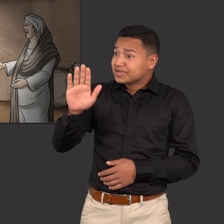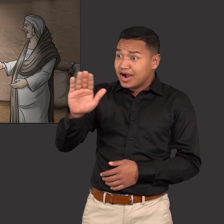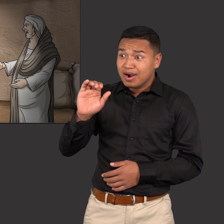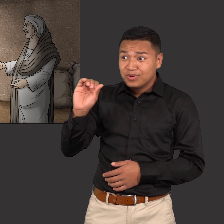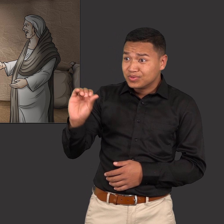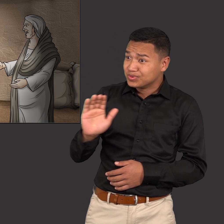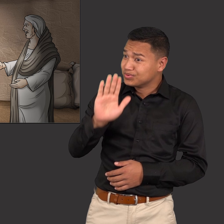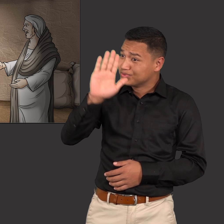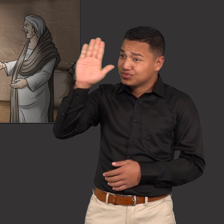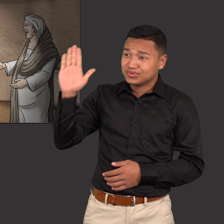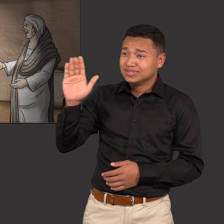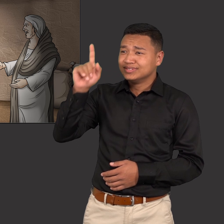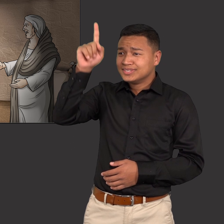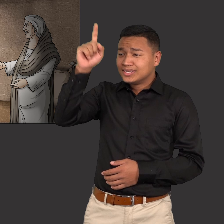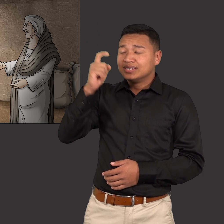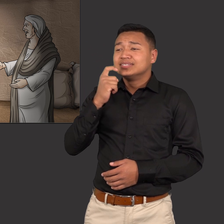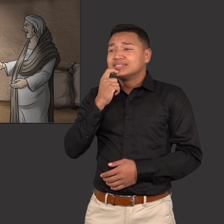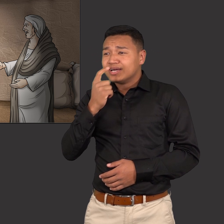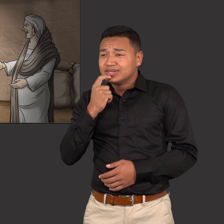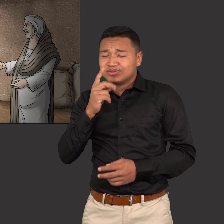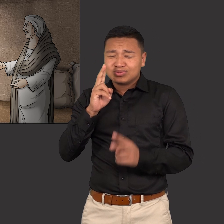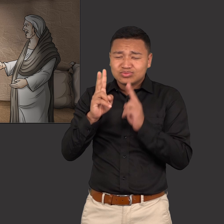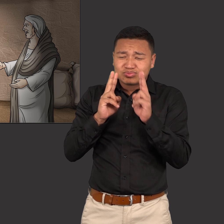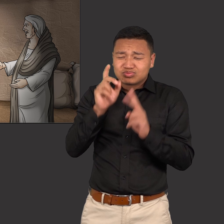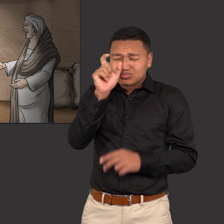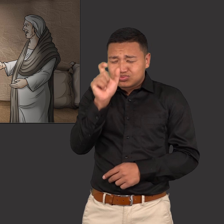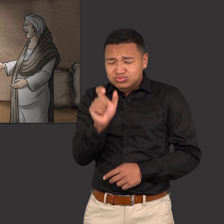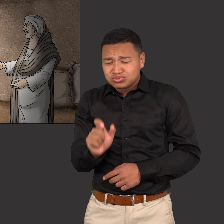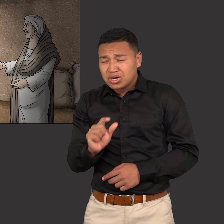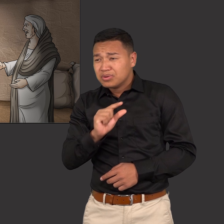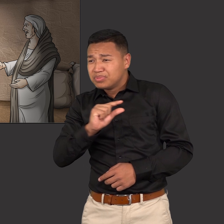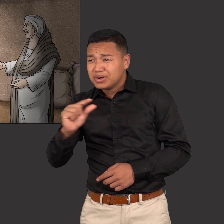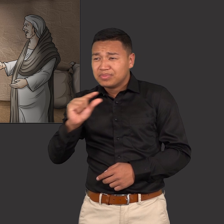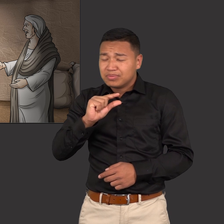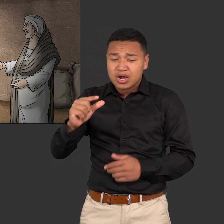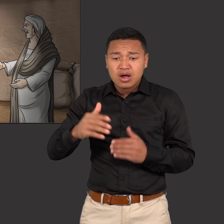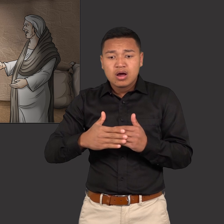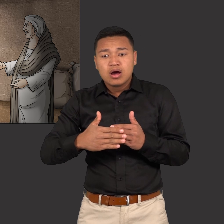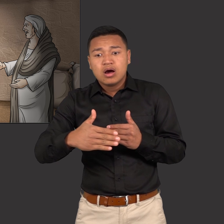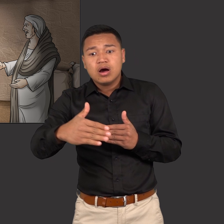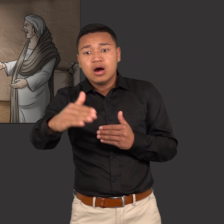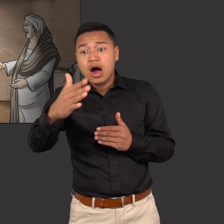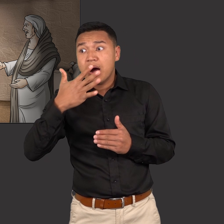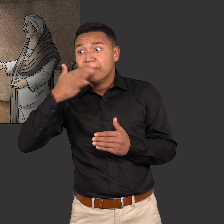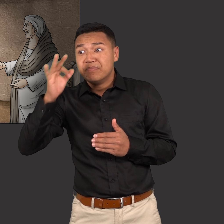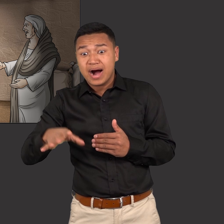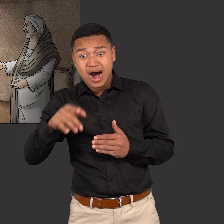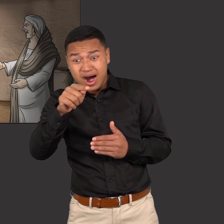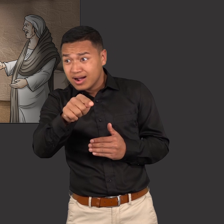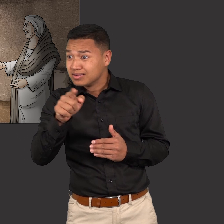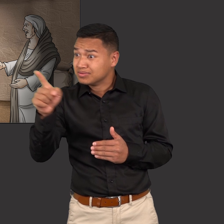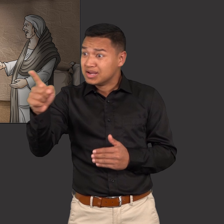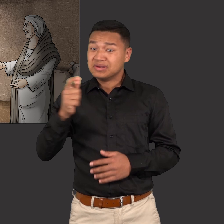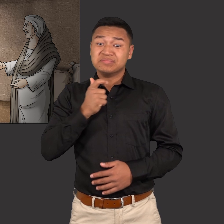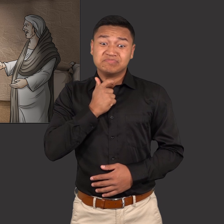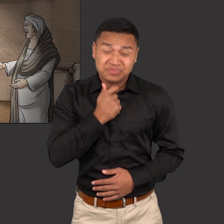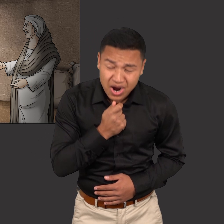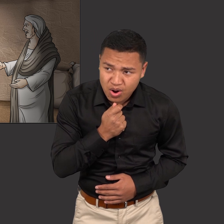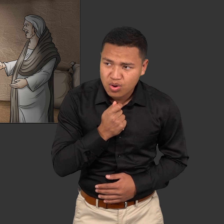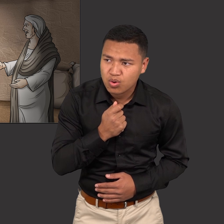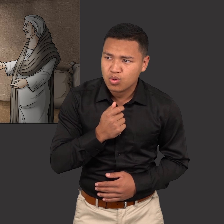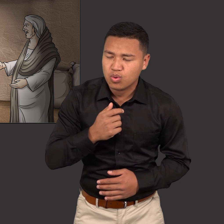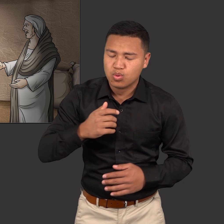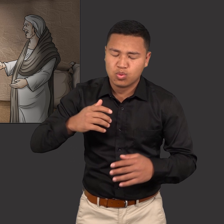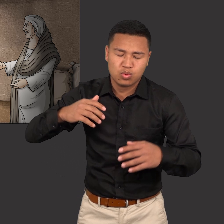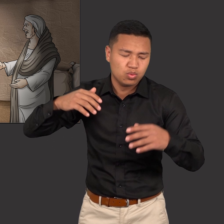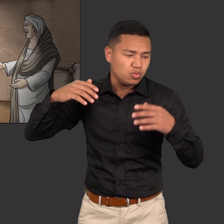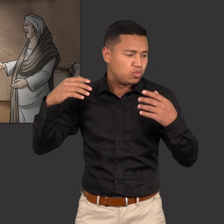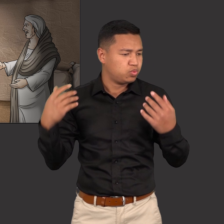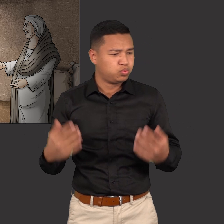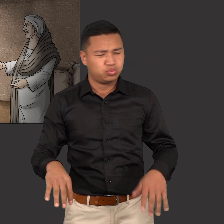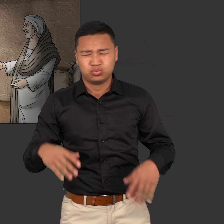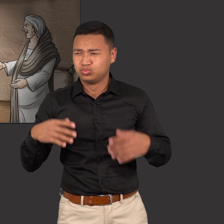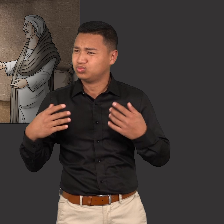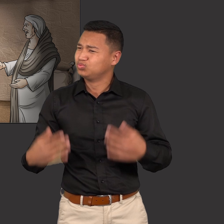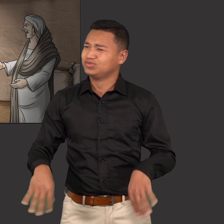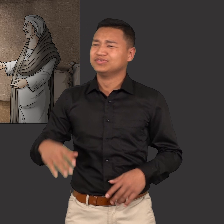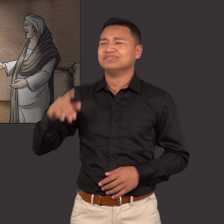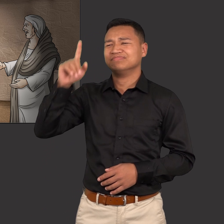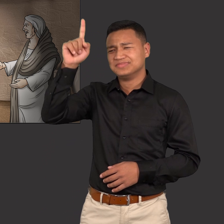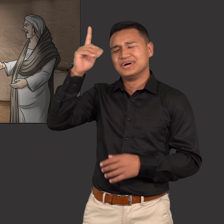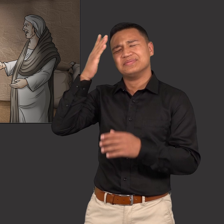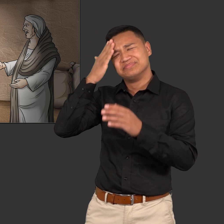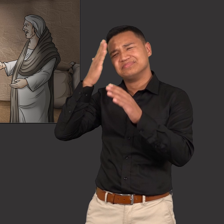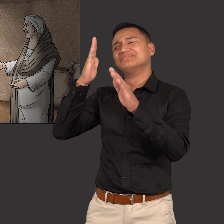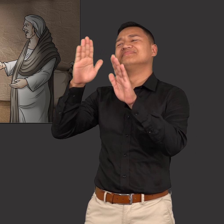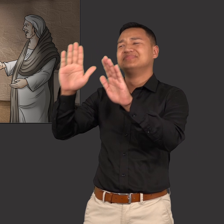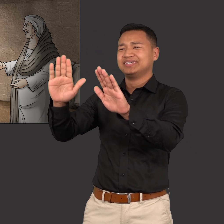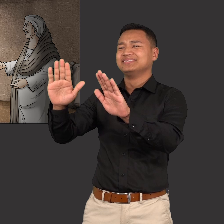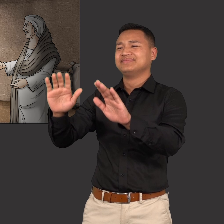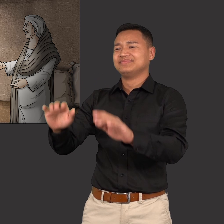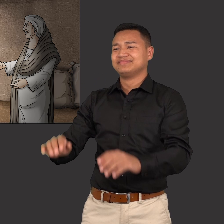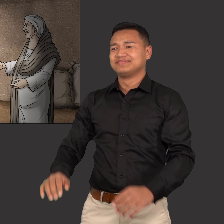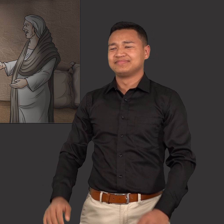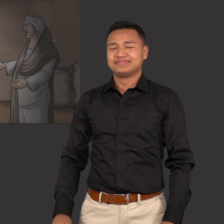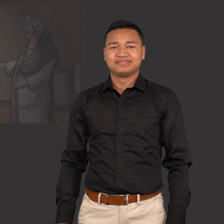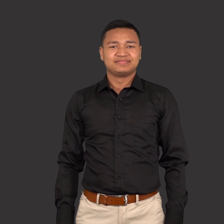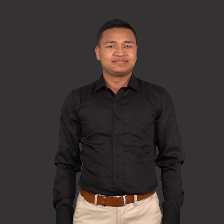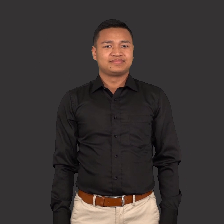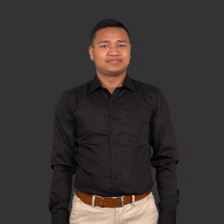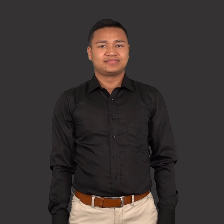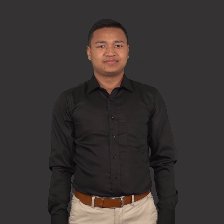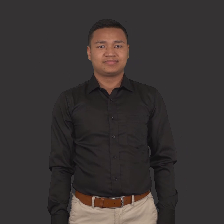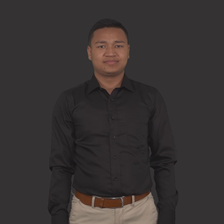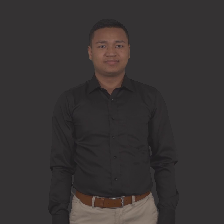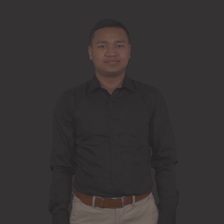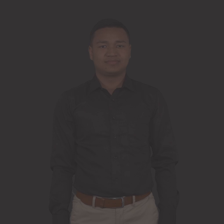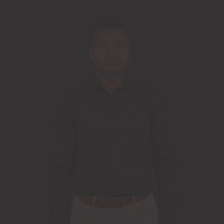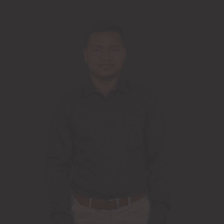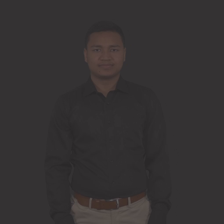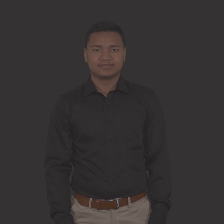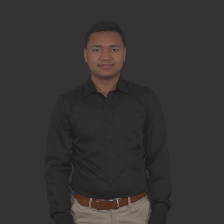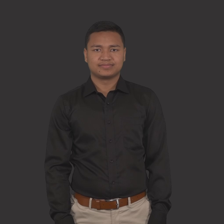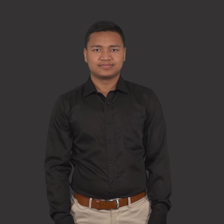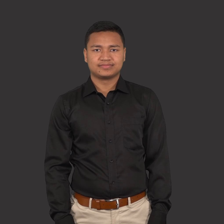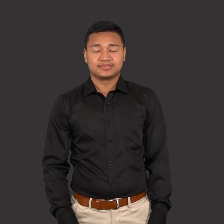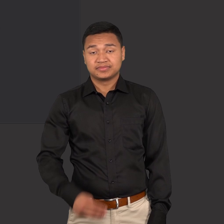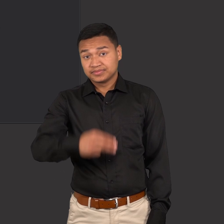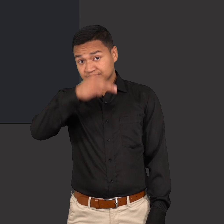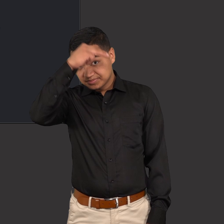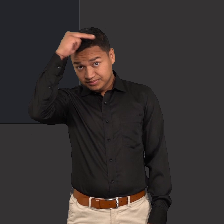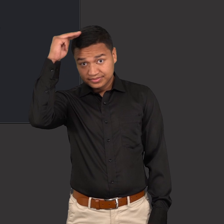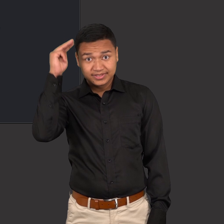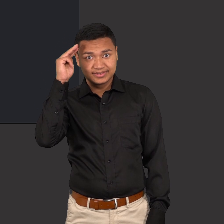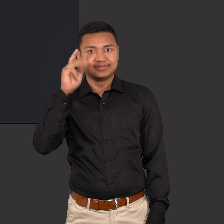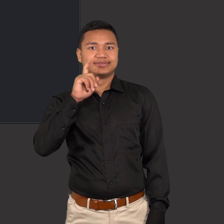Blessed is she who has believed that the Lord’s word to her will be fulfilled.”